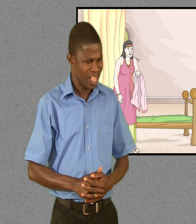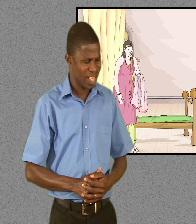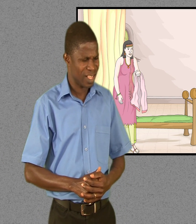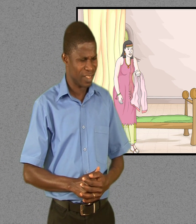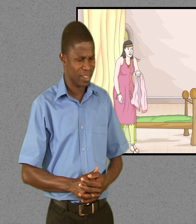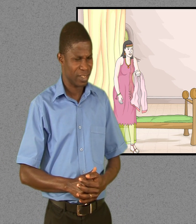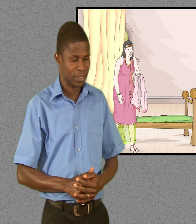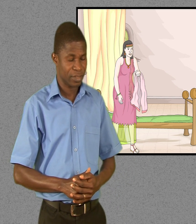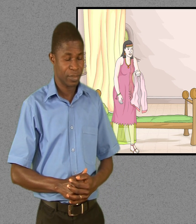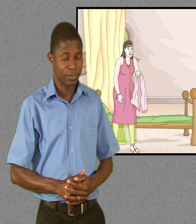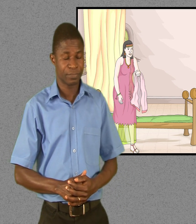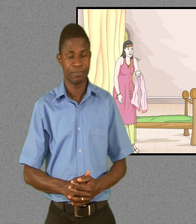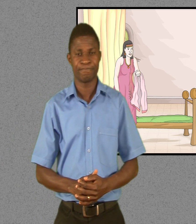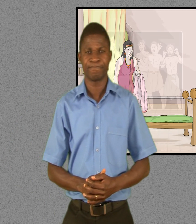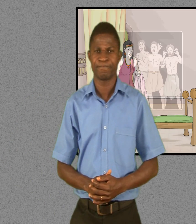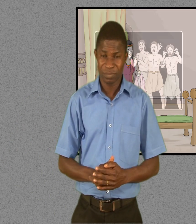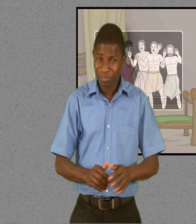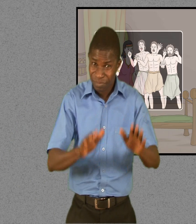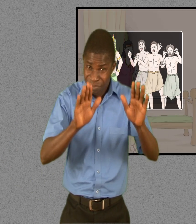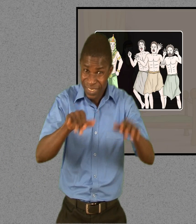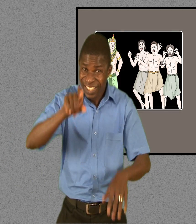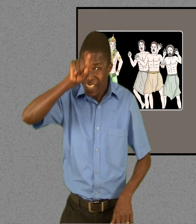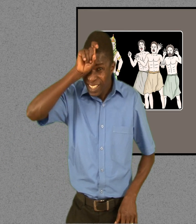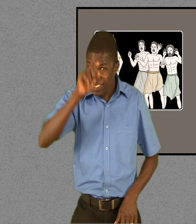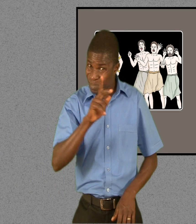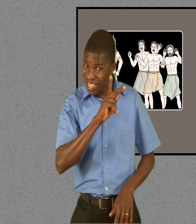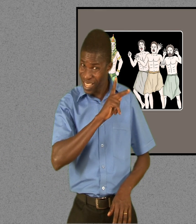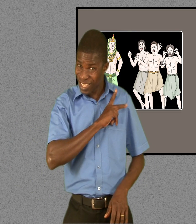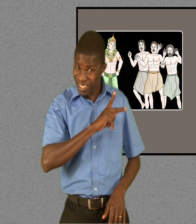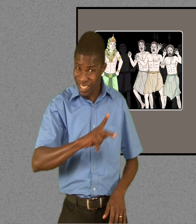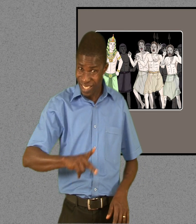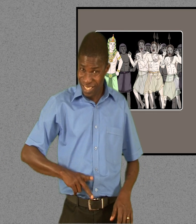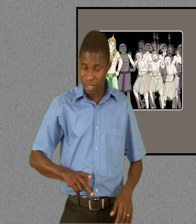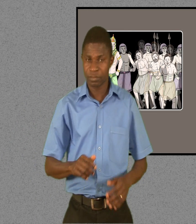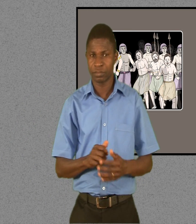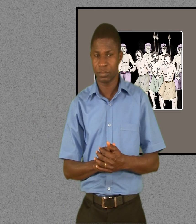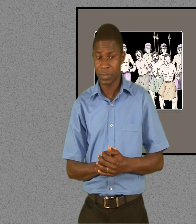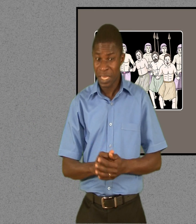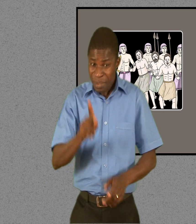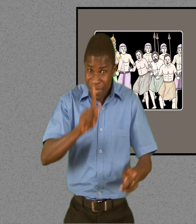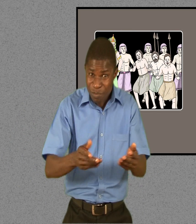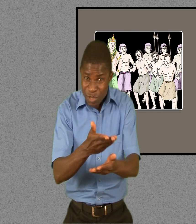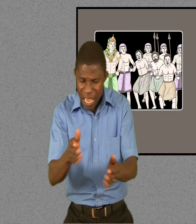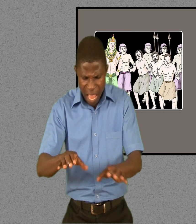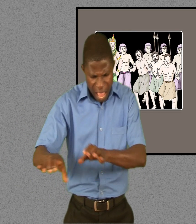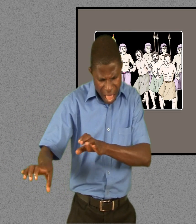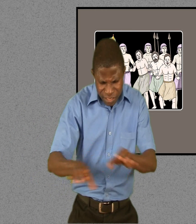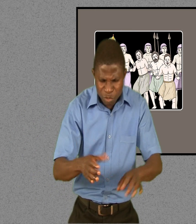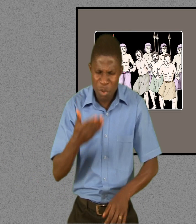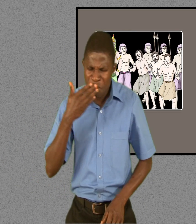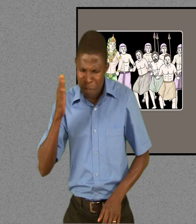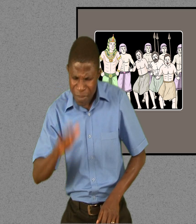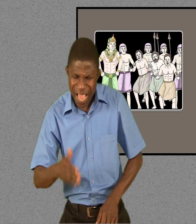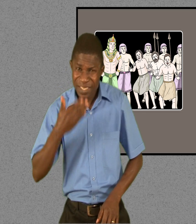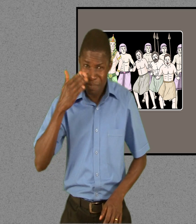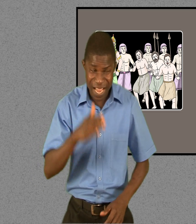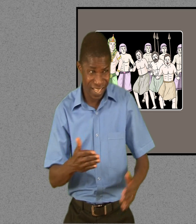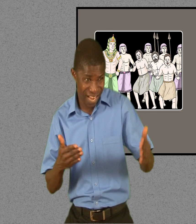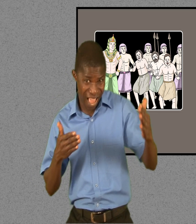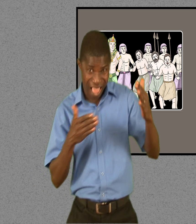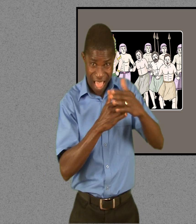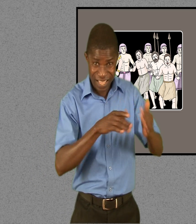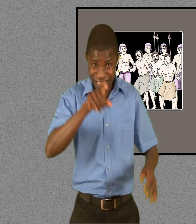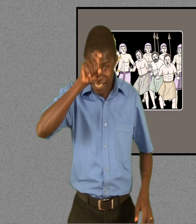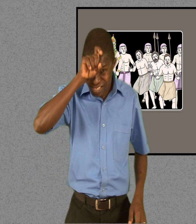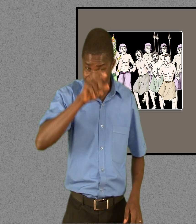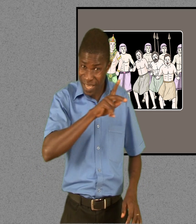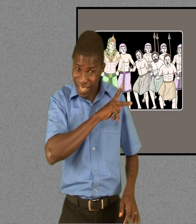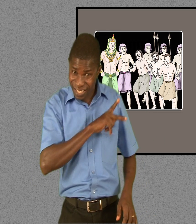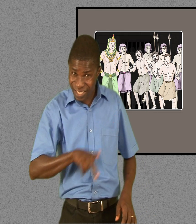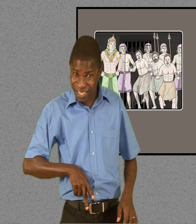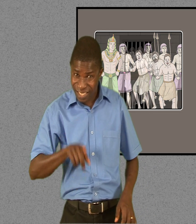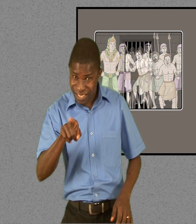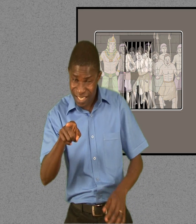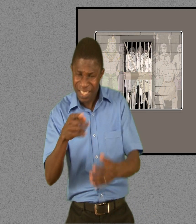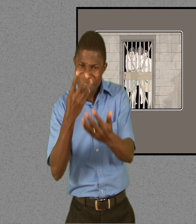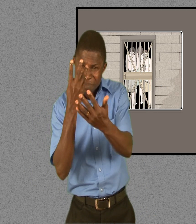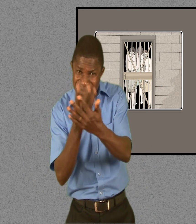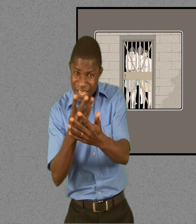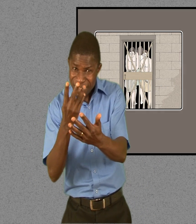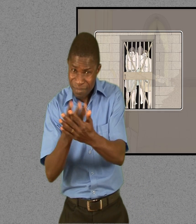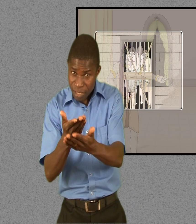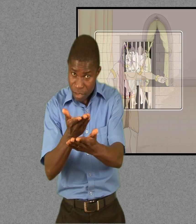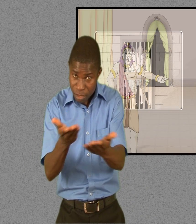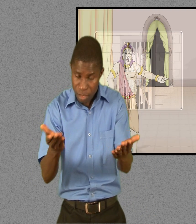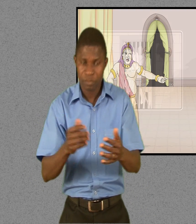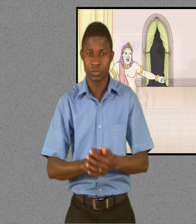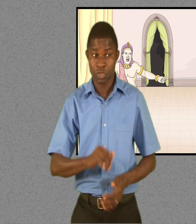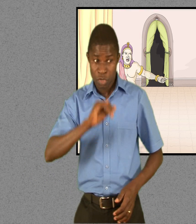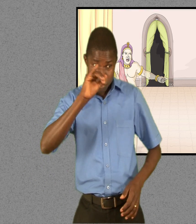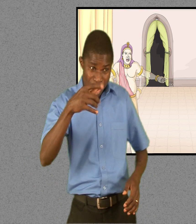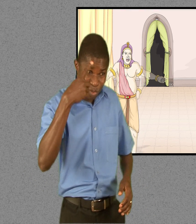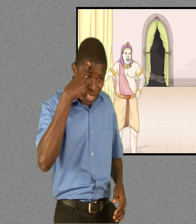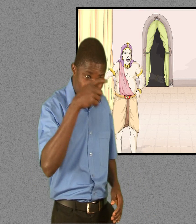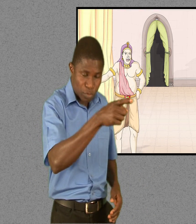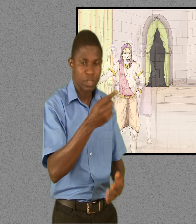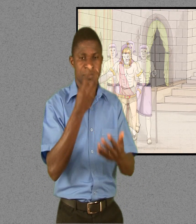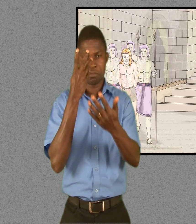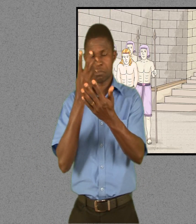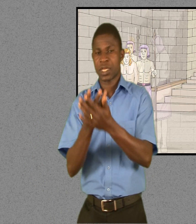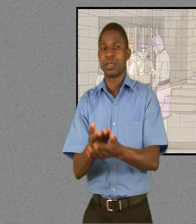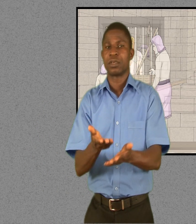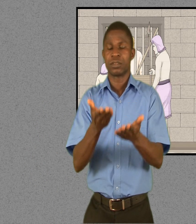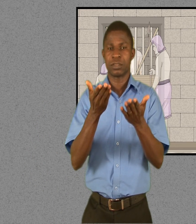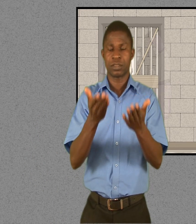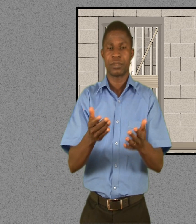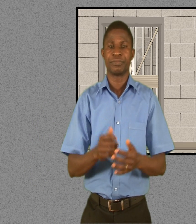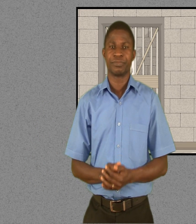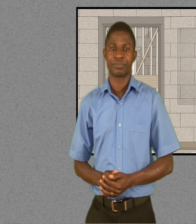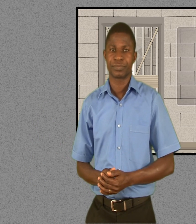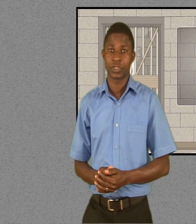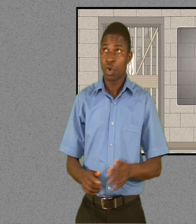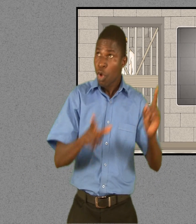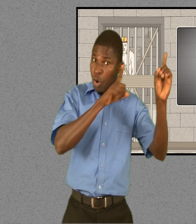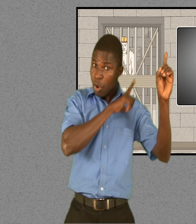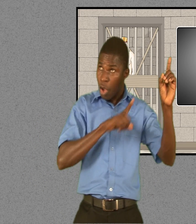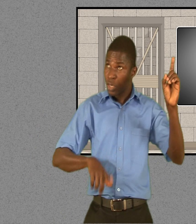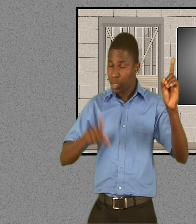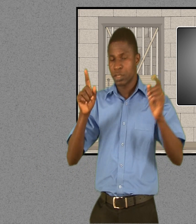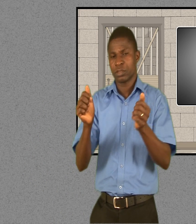So Joseph’s master took him and had him thrown into the prison where the king’s prisoners were confined.